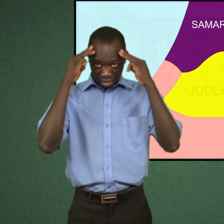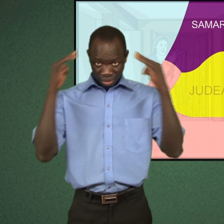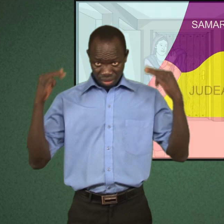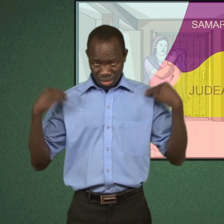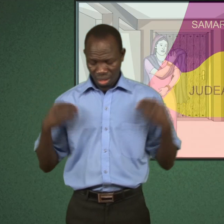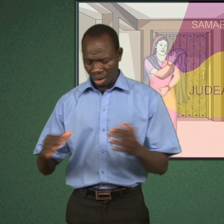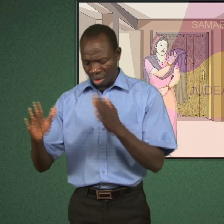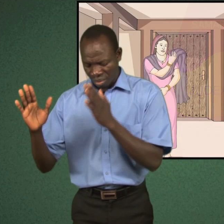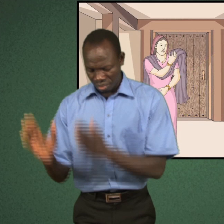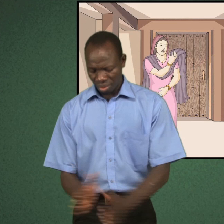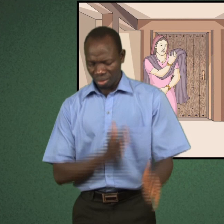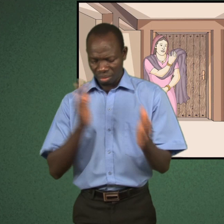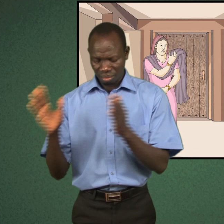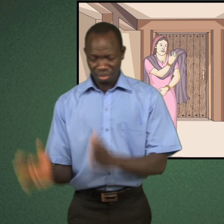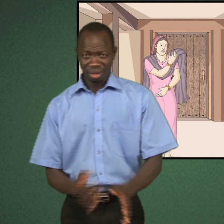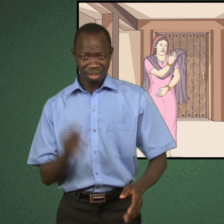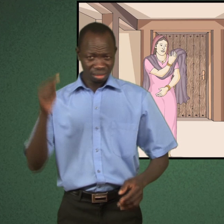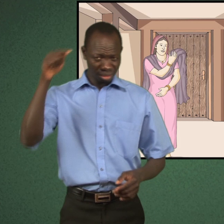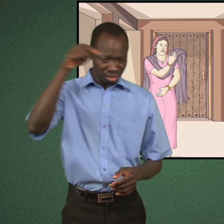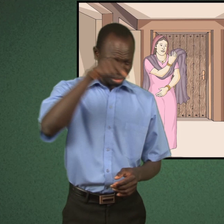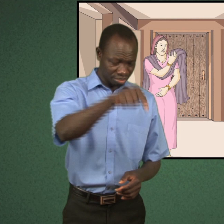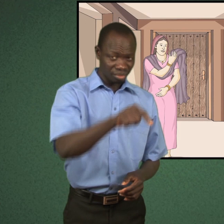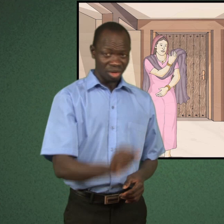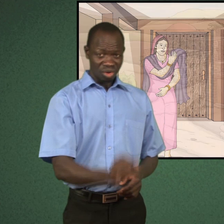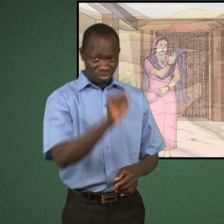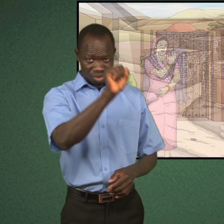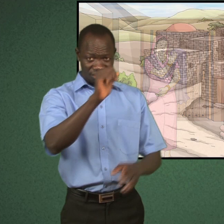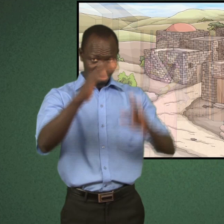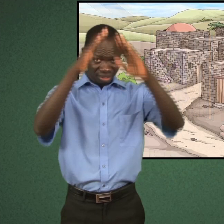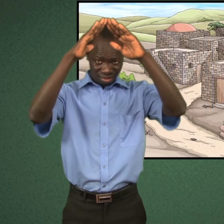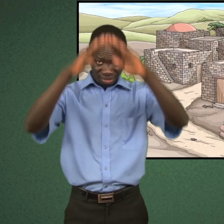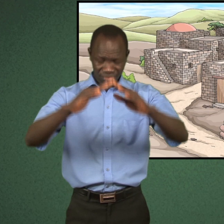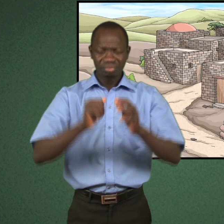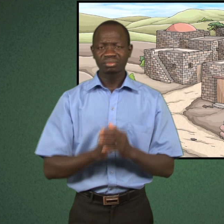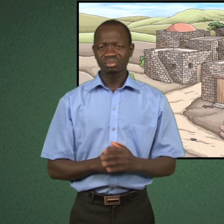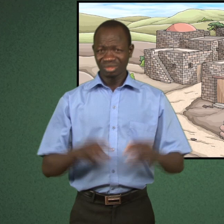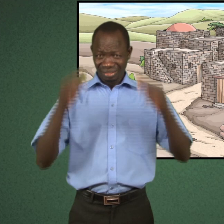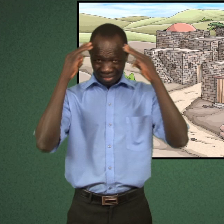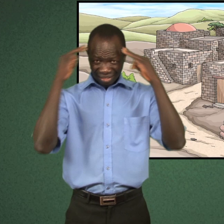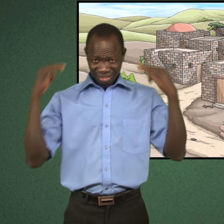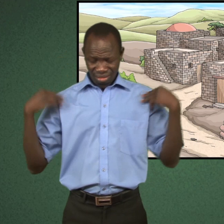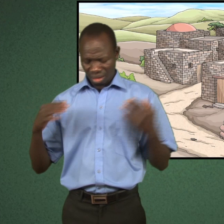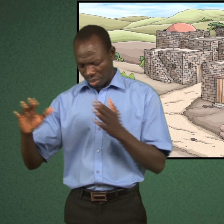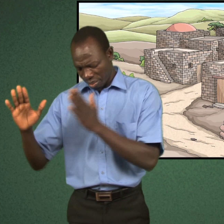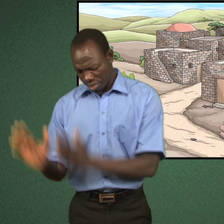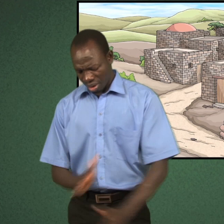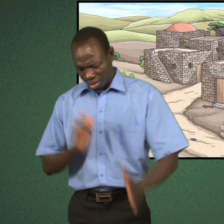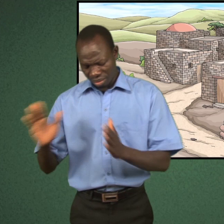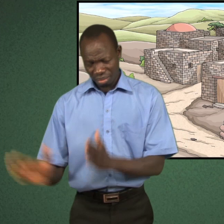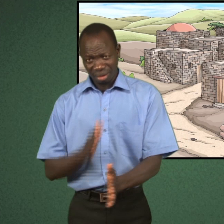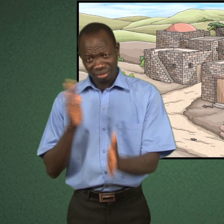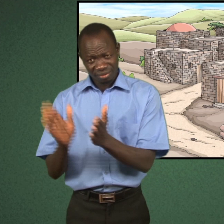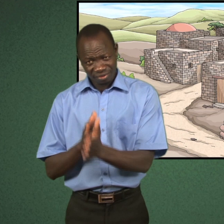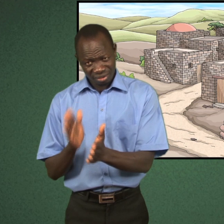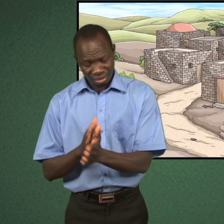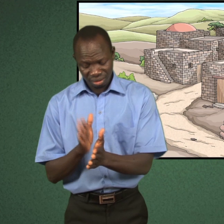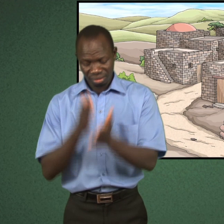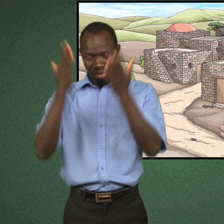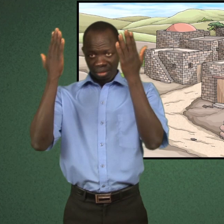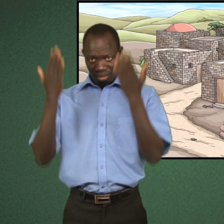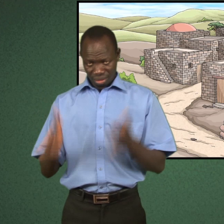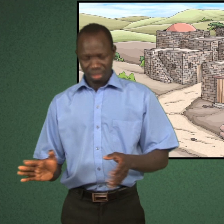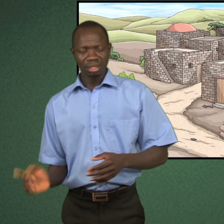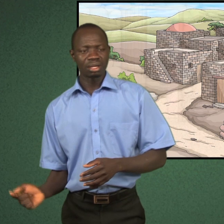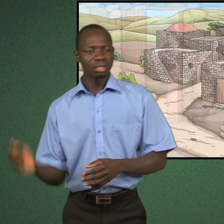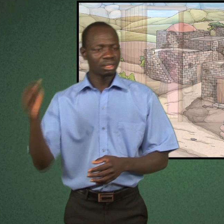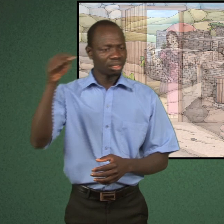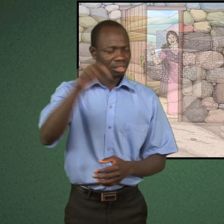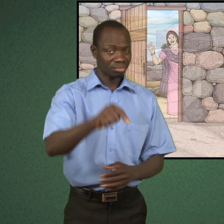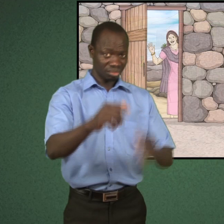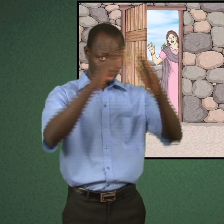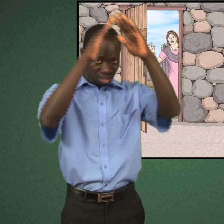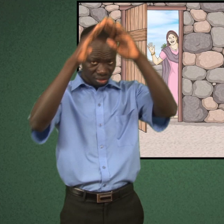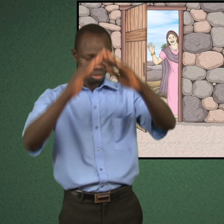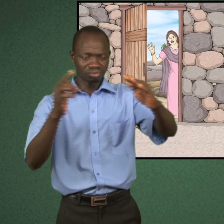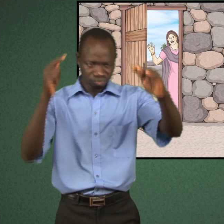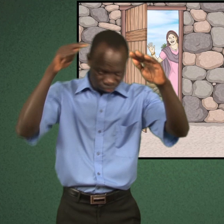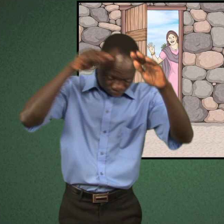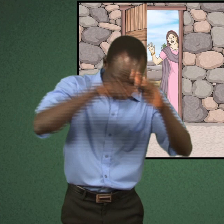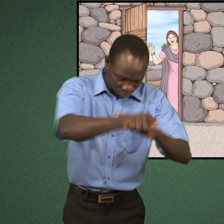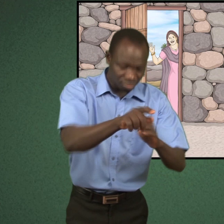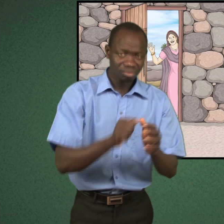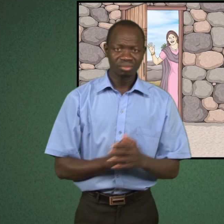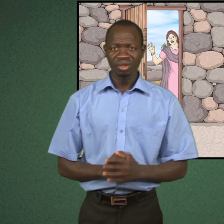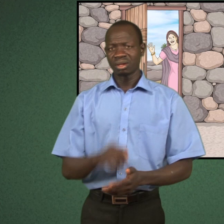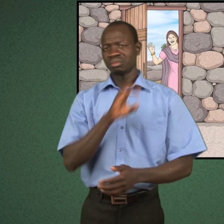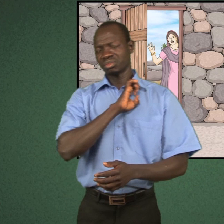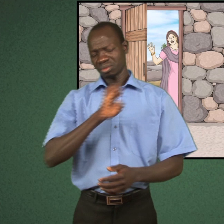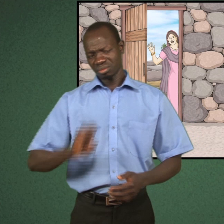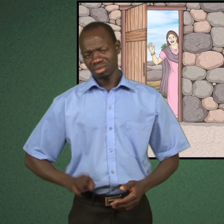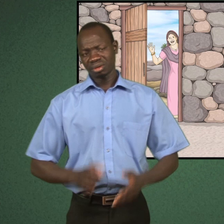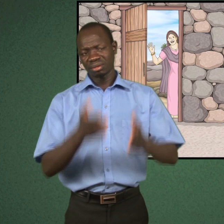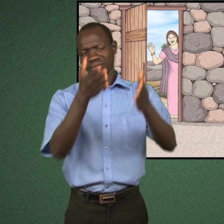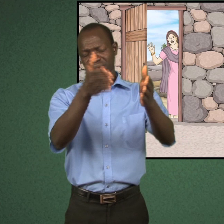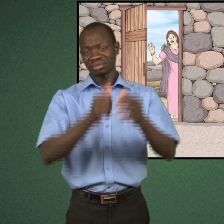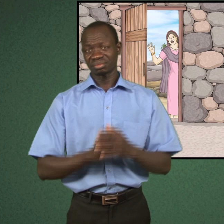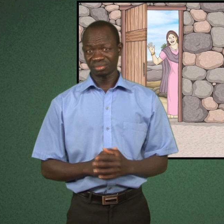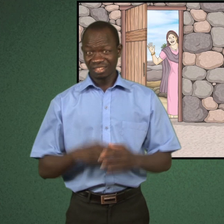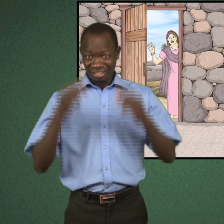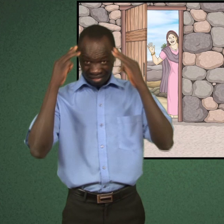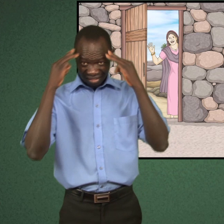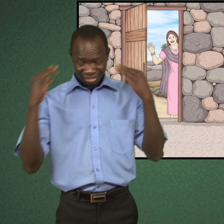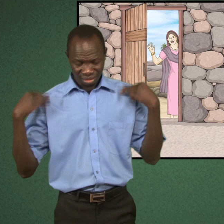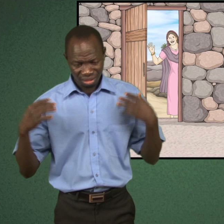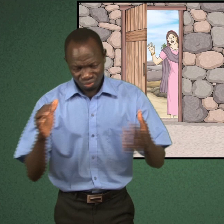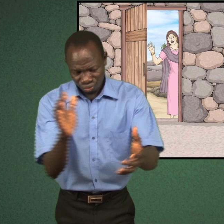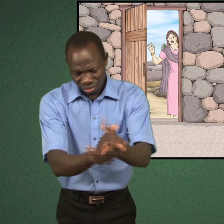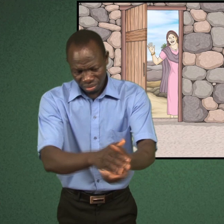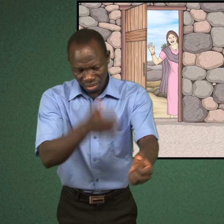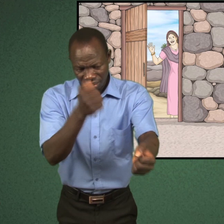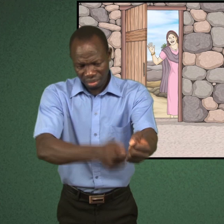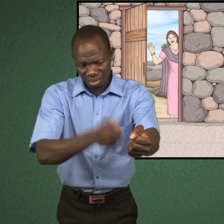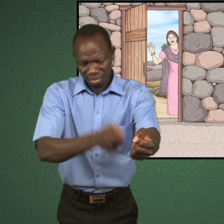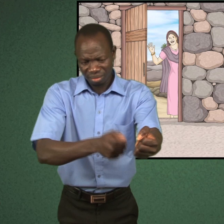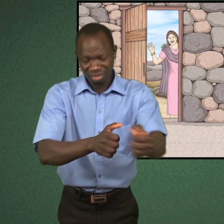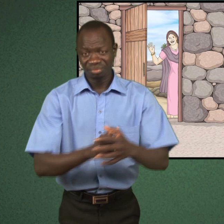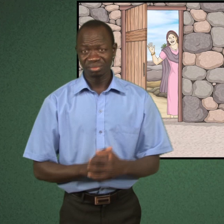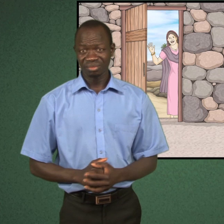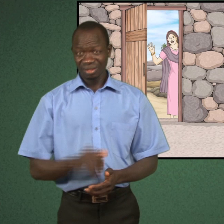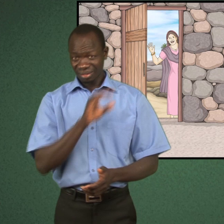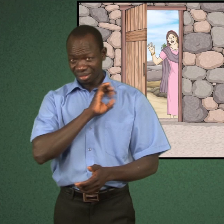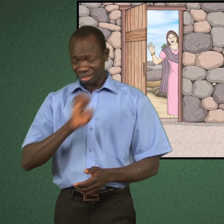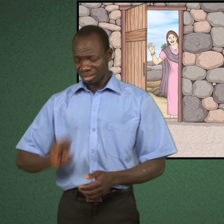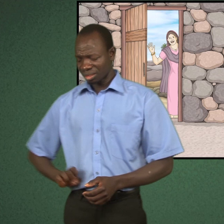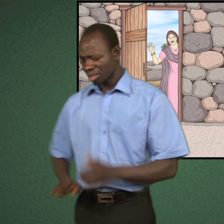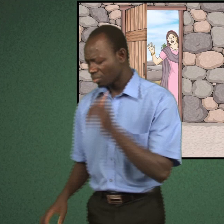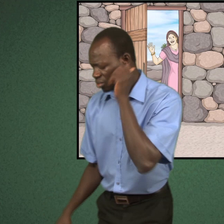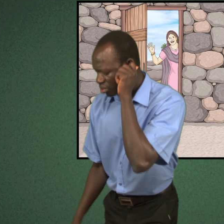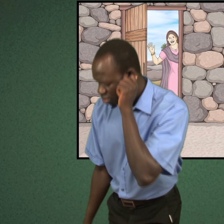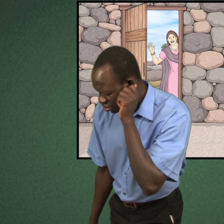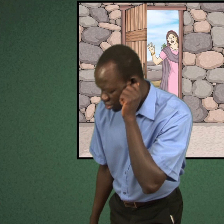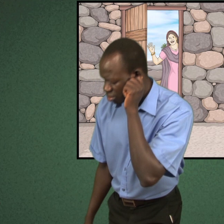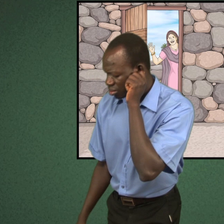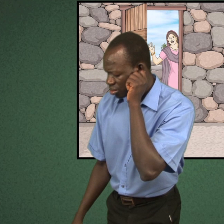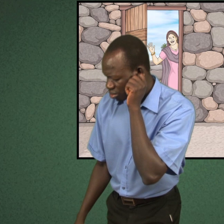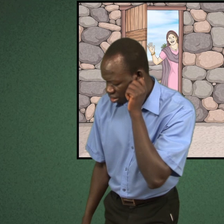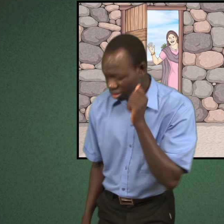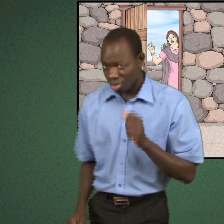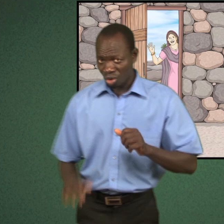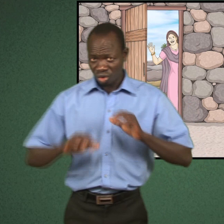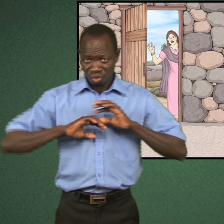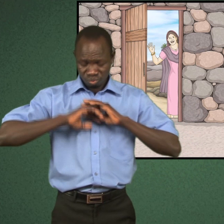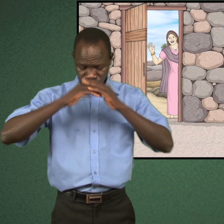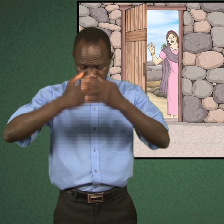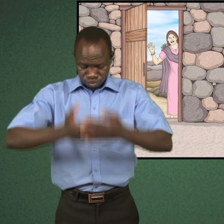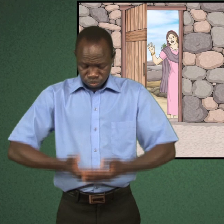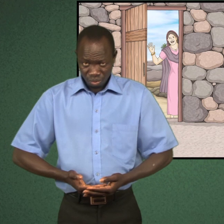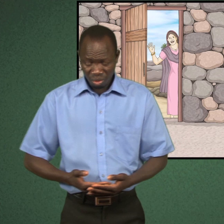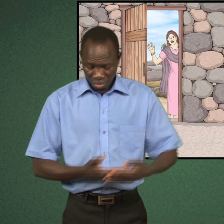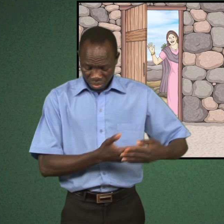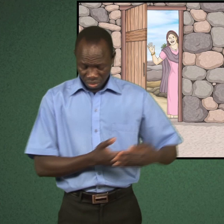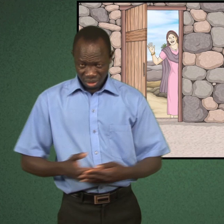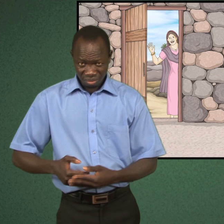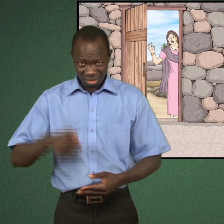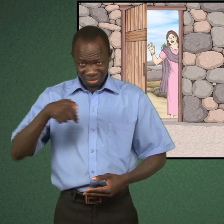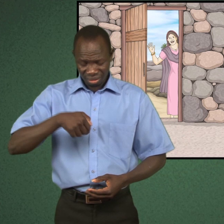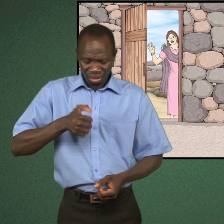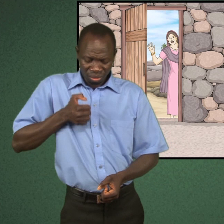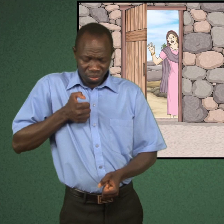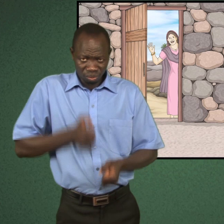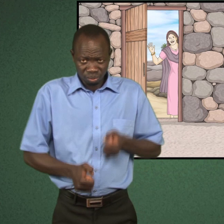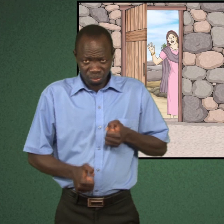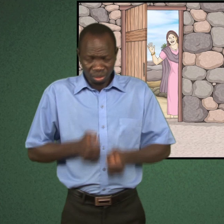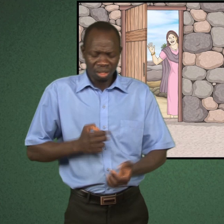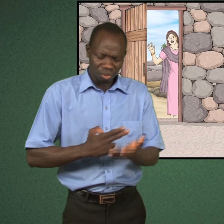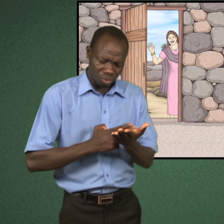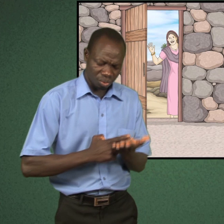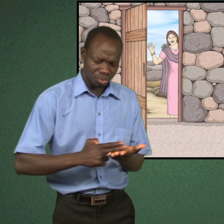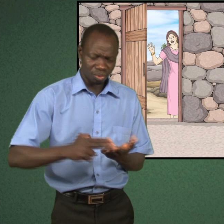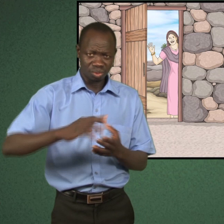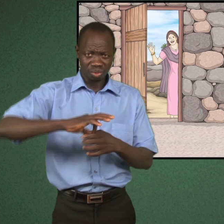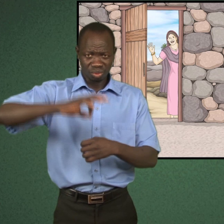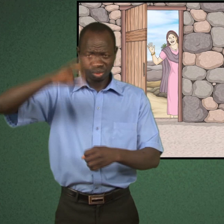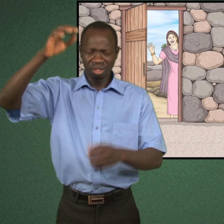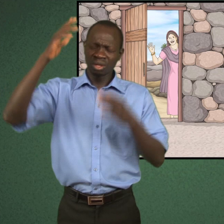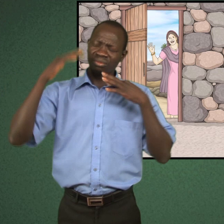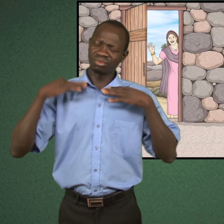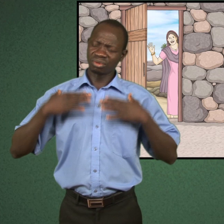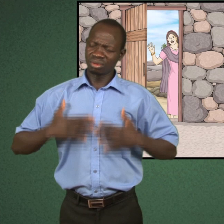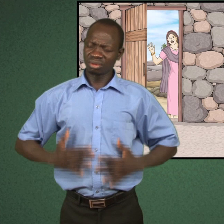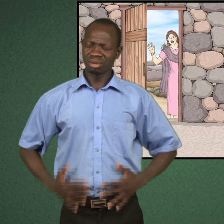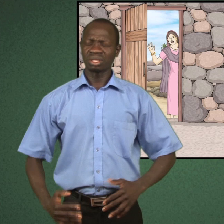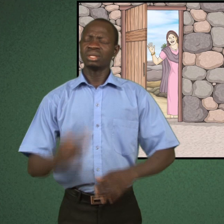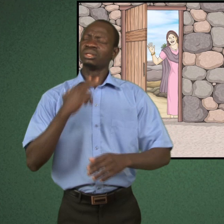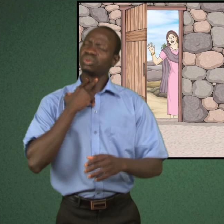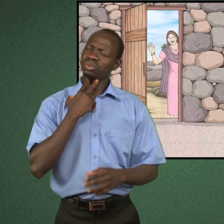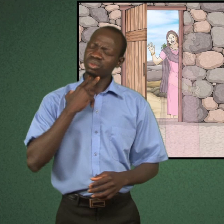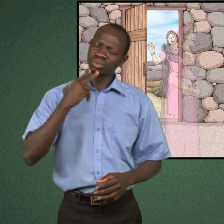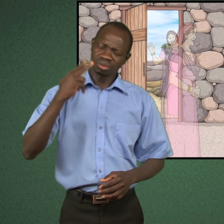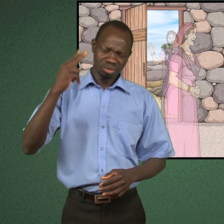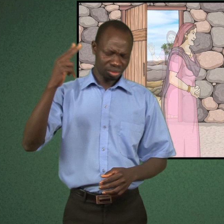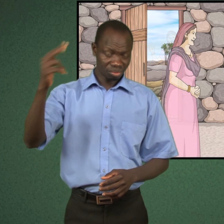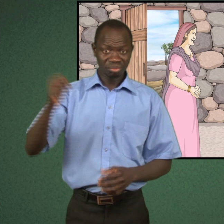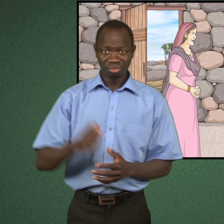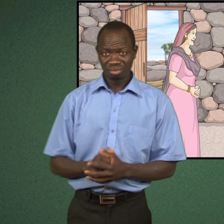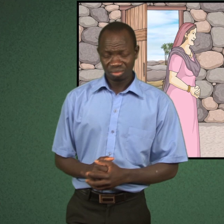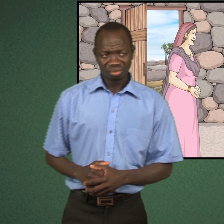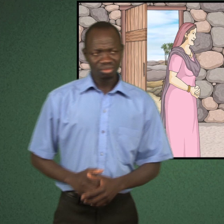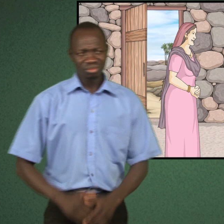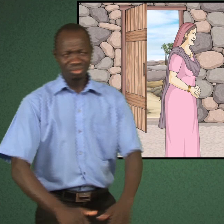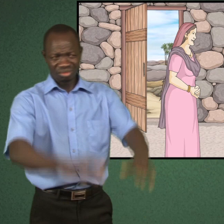When Elizabeth heard Mary’s greeting, the baby leaped in her womb, and Elizabeth was filled with the Holy Spirit. In a loud voice she exclaimed, “Blessed are you among women, and blessed is the fruit of your womb!